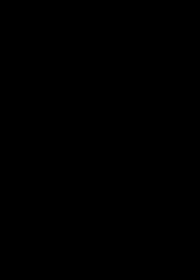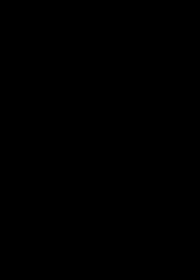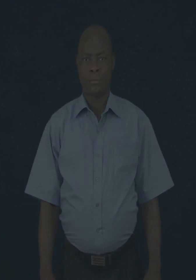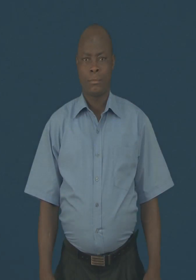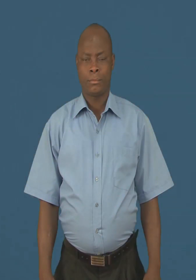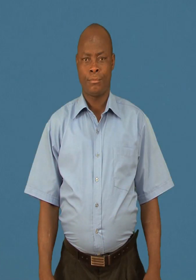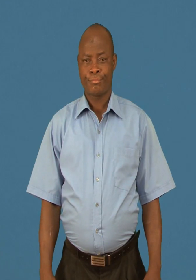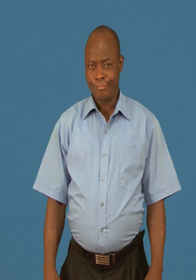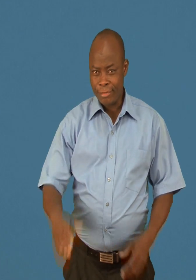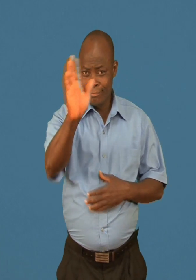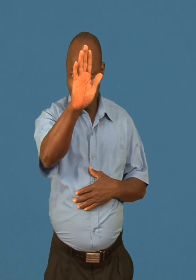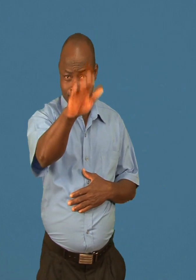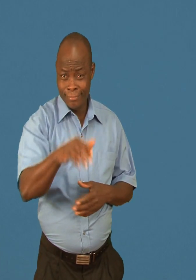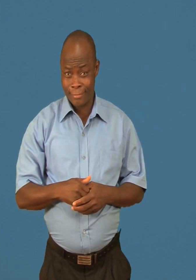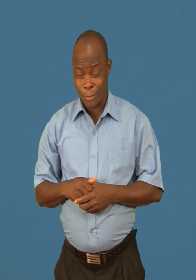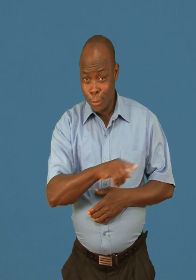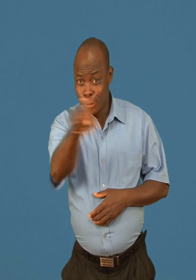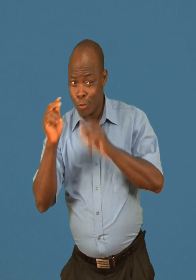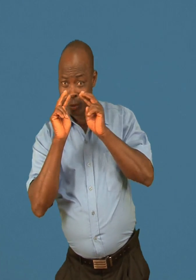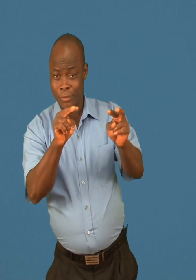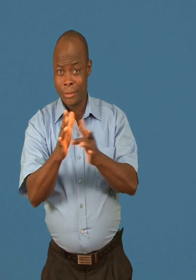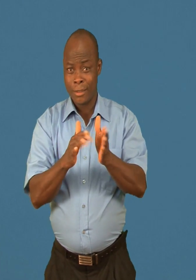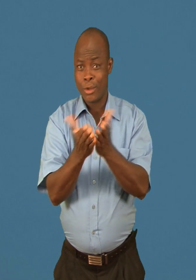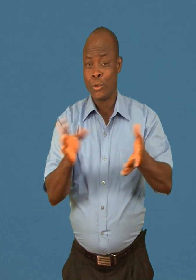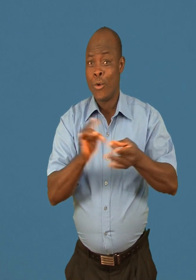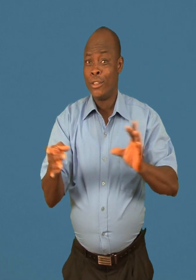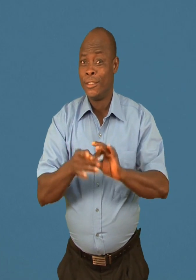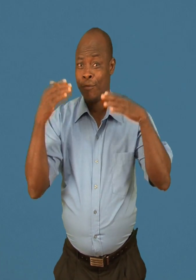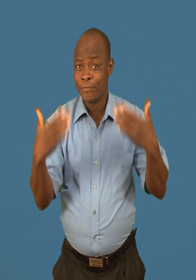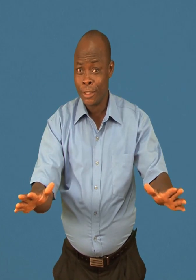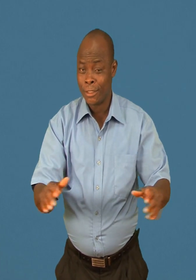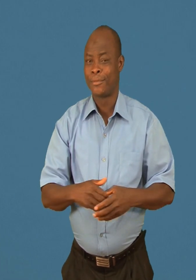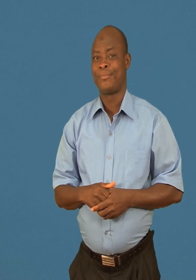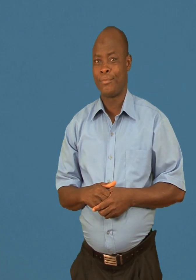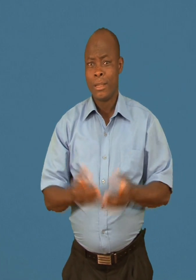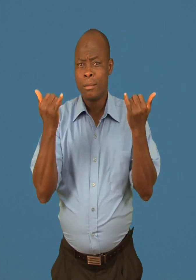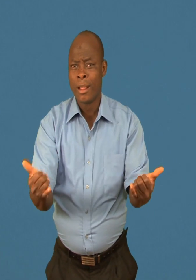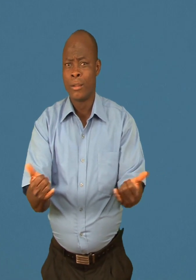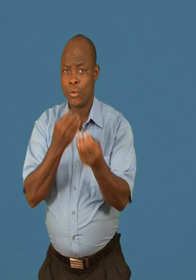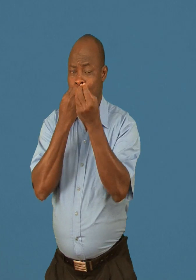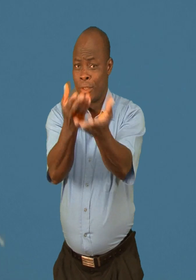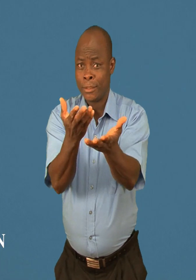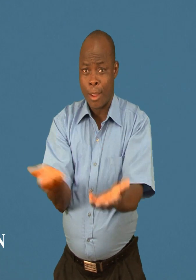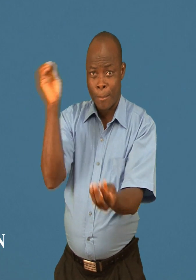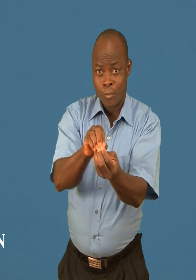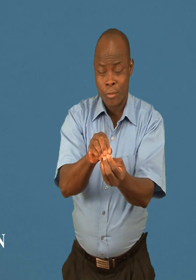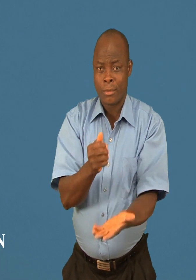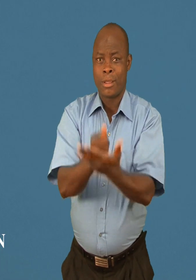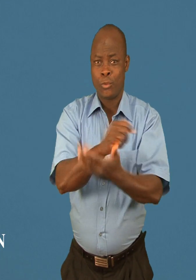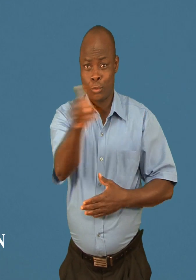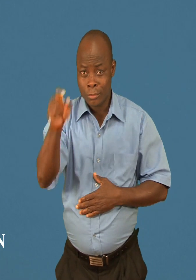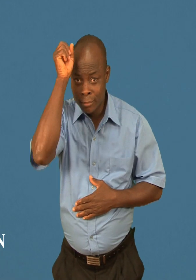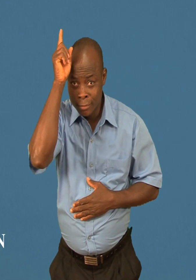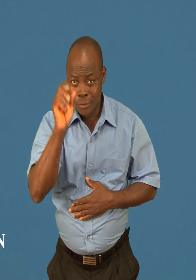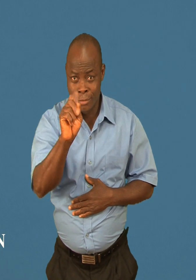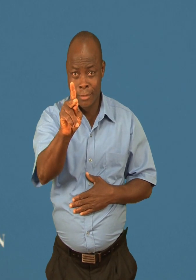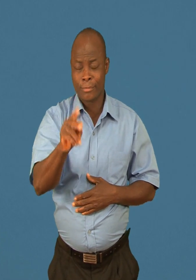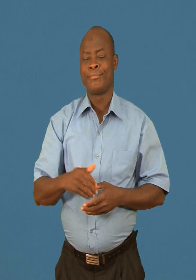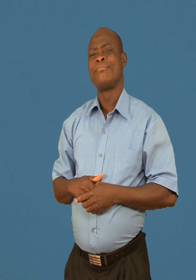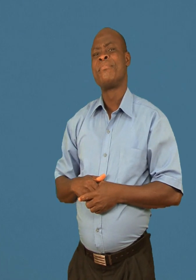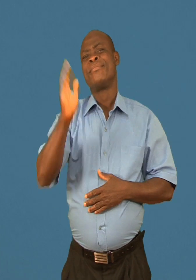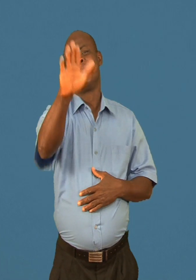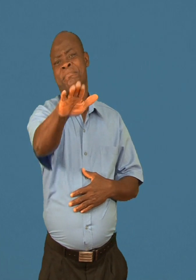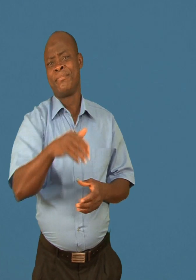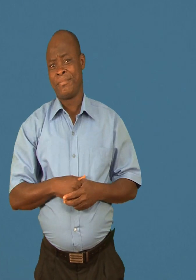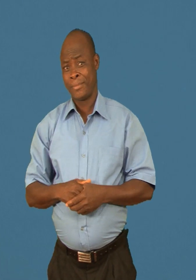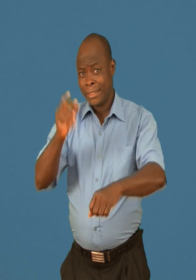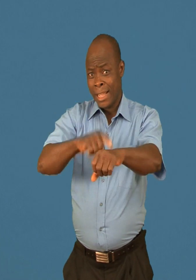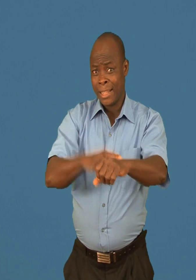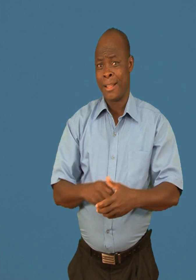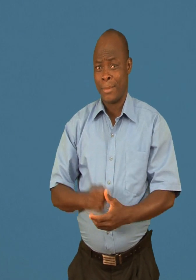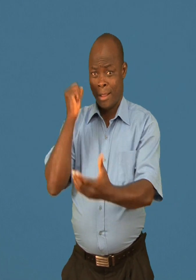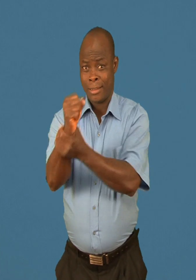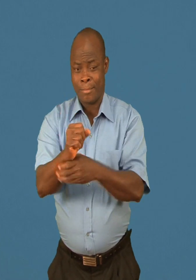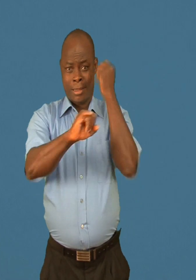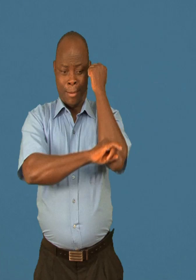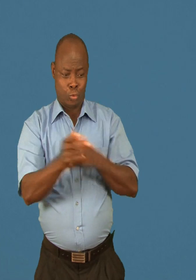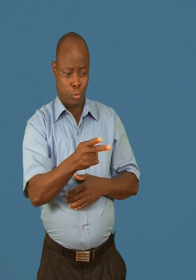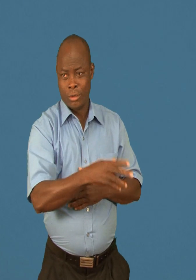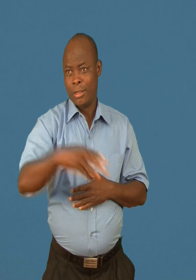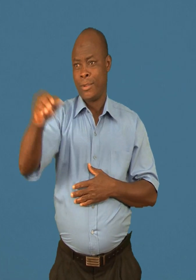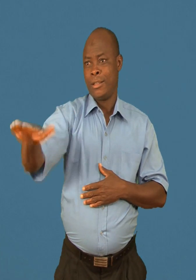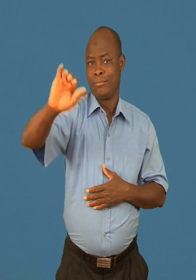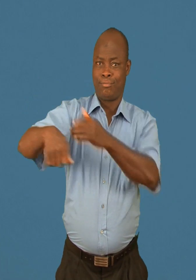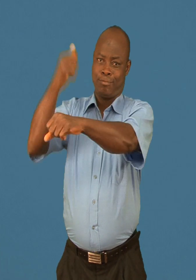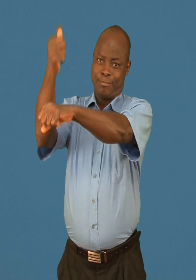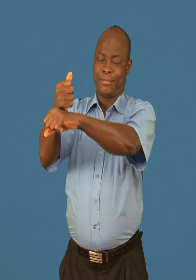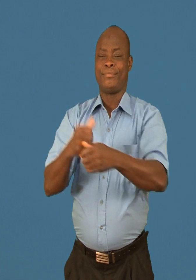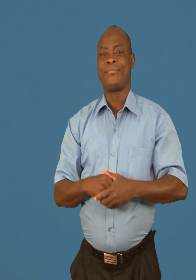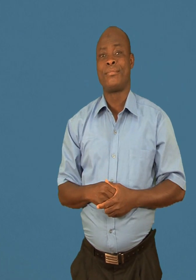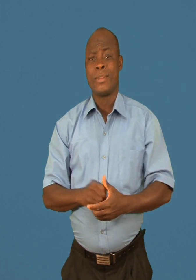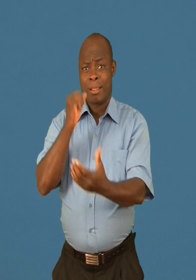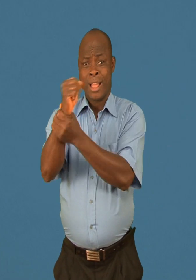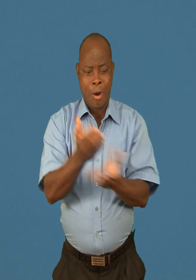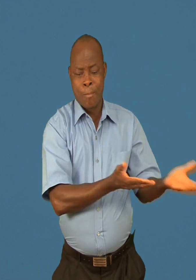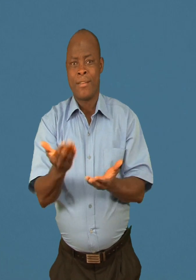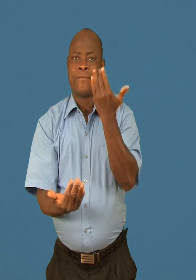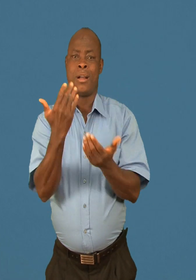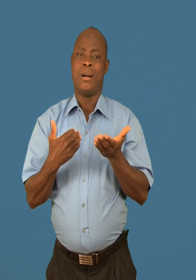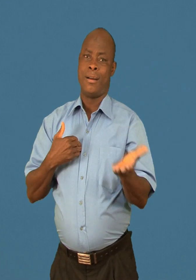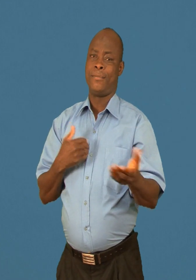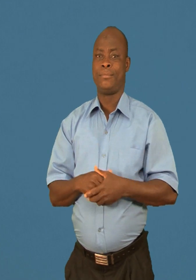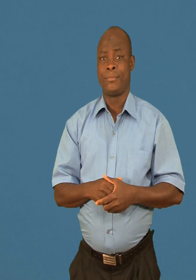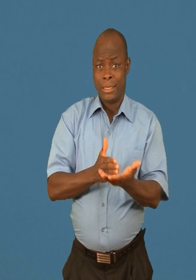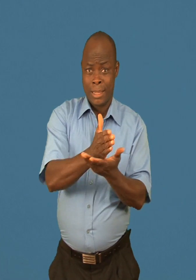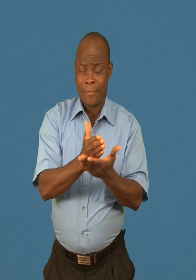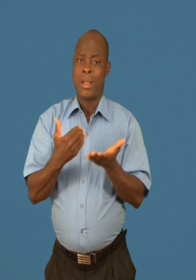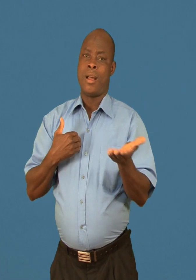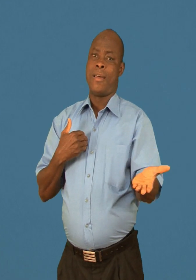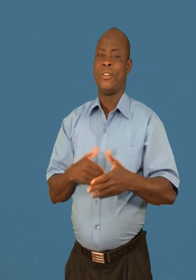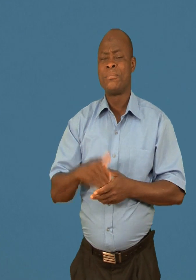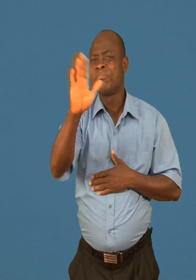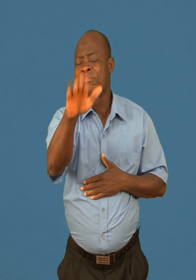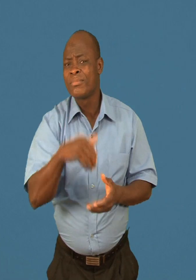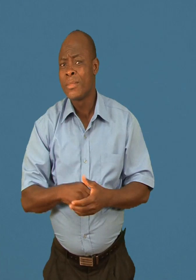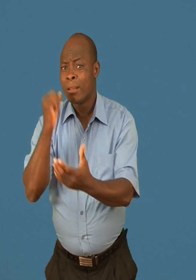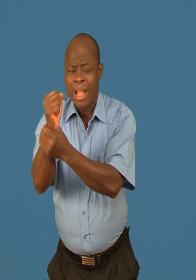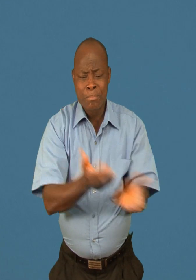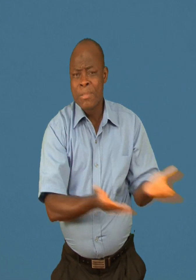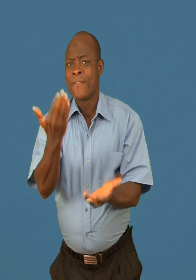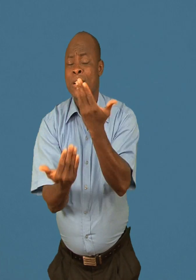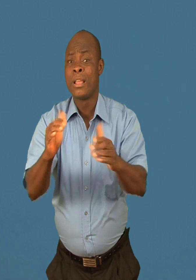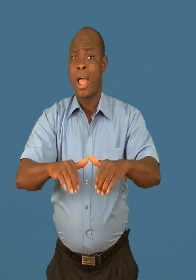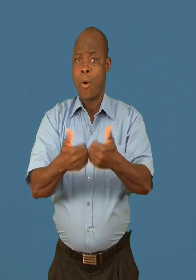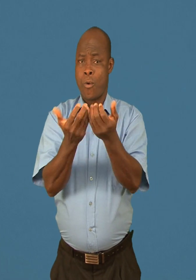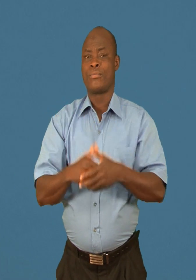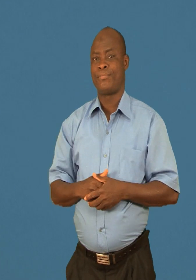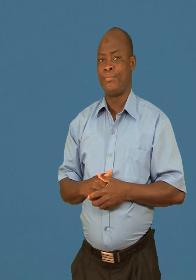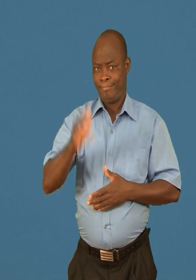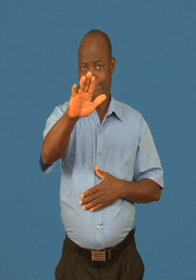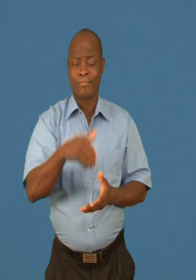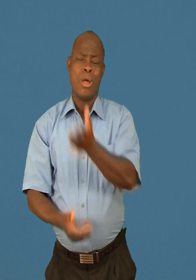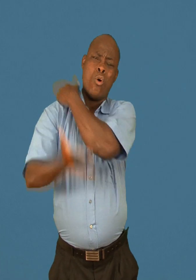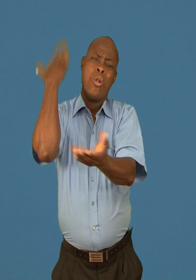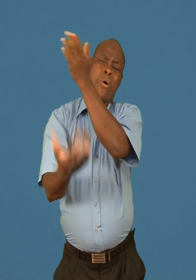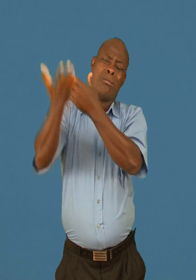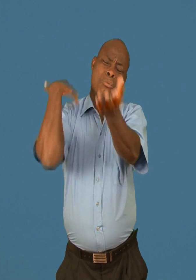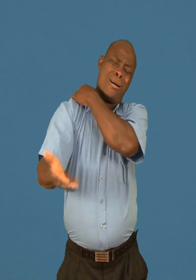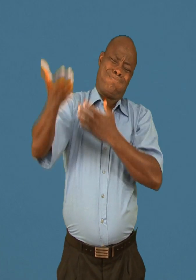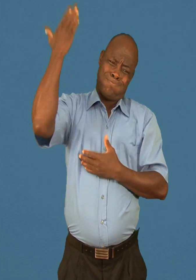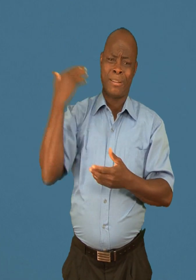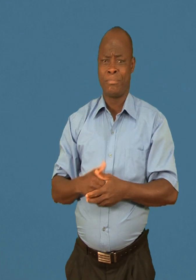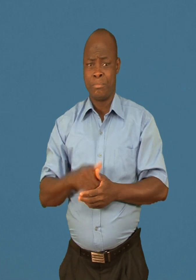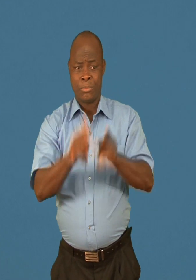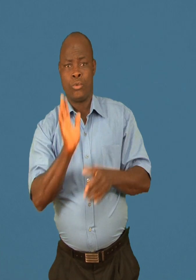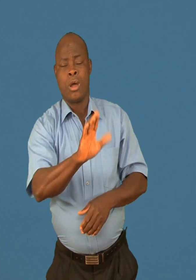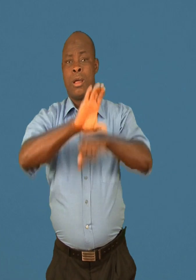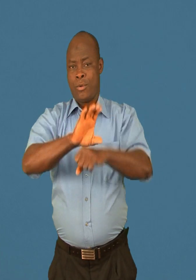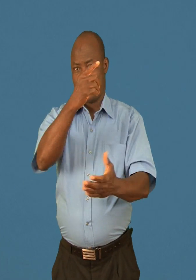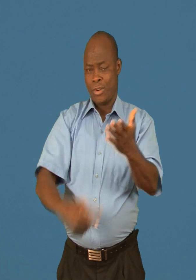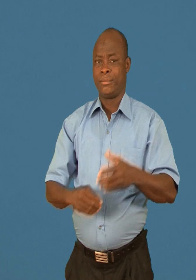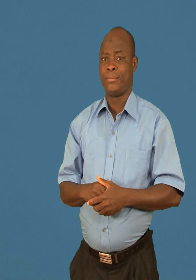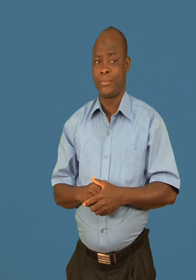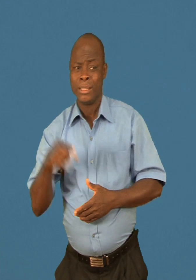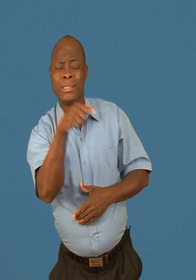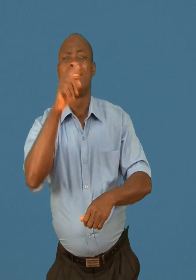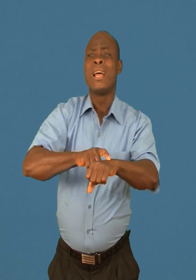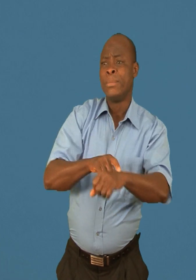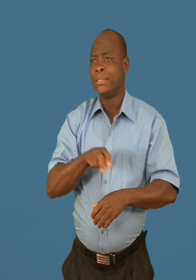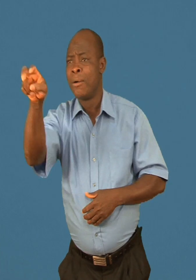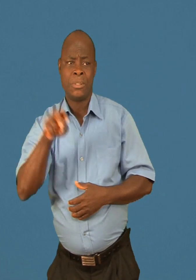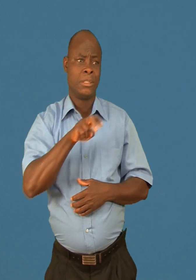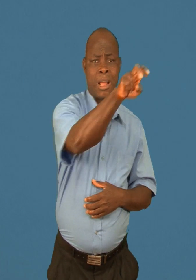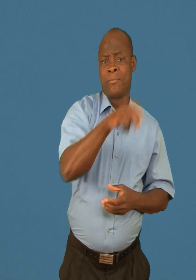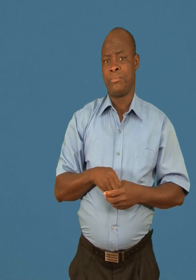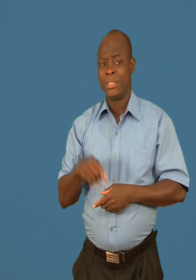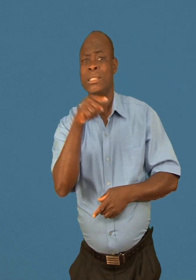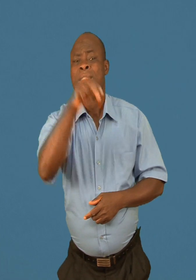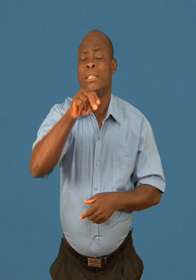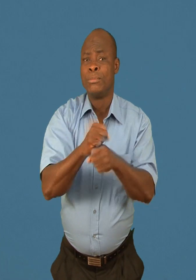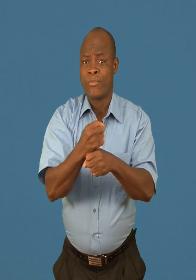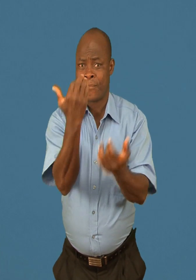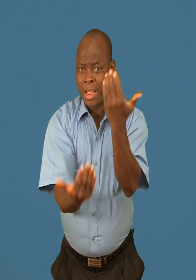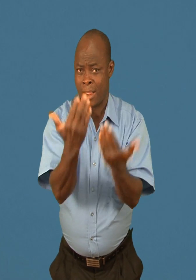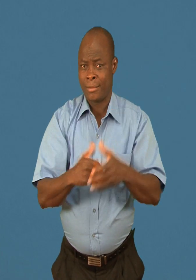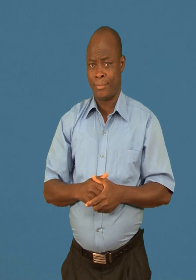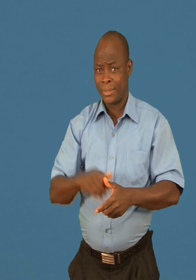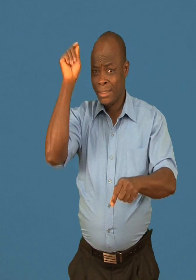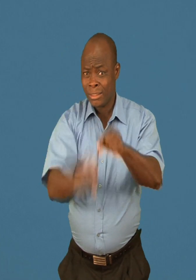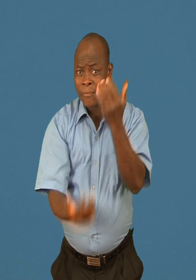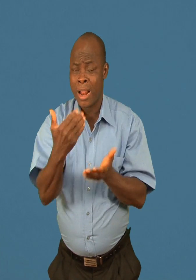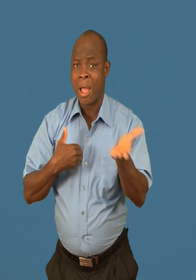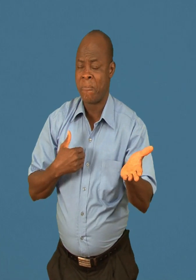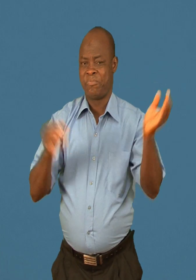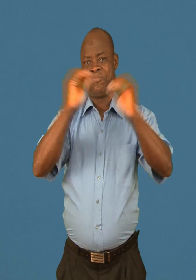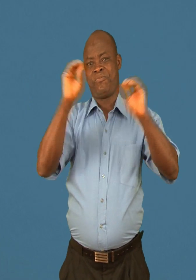Some time later God tested Abraham and said to him, “Abraham!” “Here I am,” he answered. “Take your son,” God said, “your only son Isaac, whom you love, and go to the land of Moriah. Offer him there as a burnt offering on one of the mountains, which I will show you.”